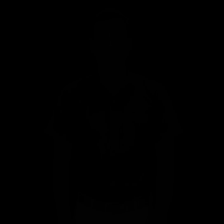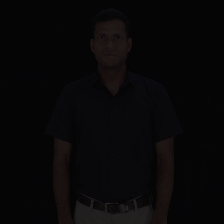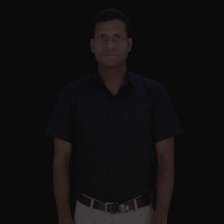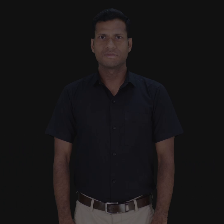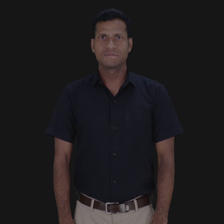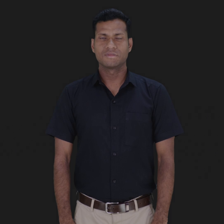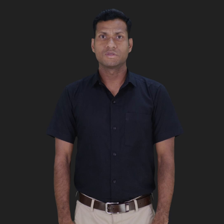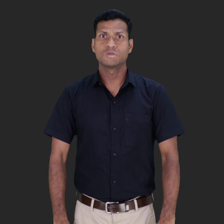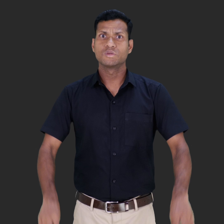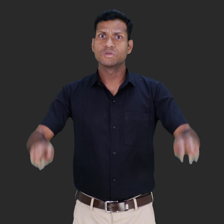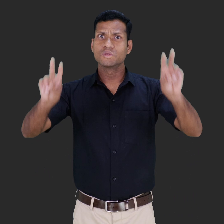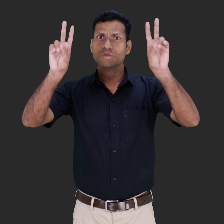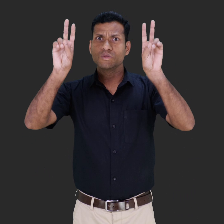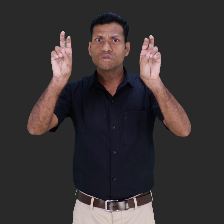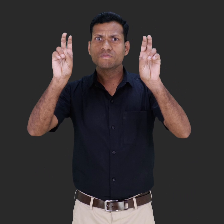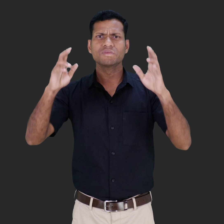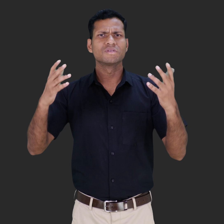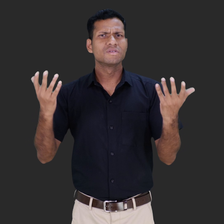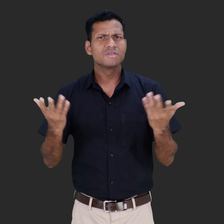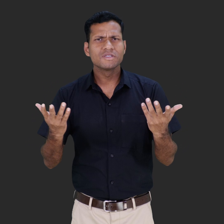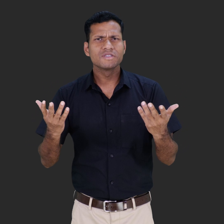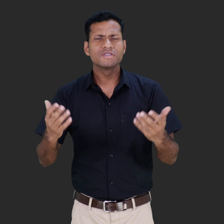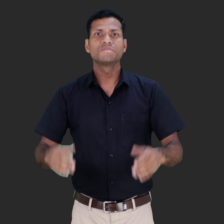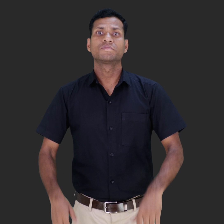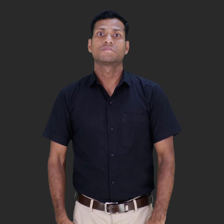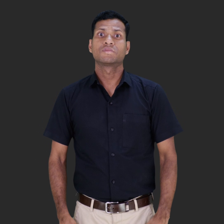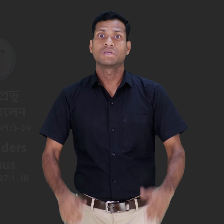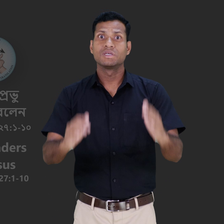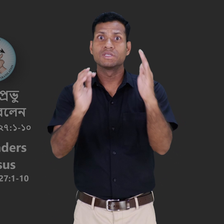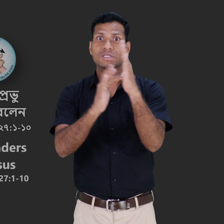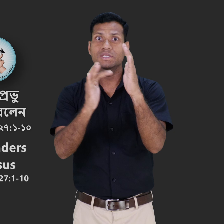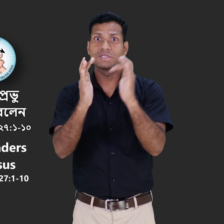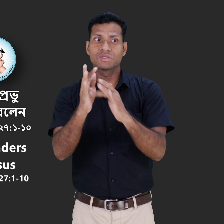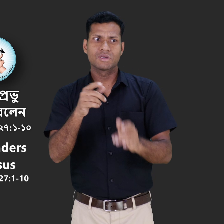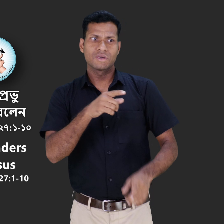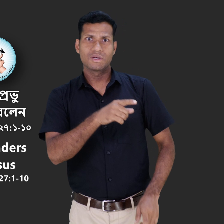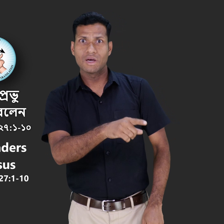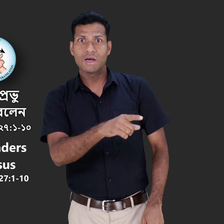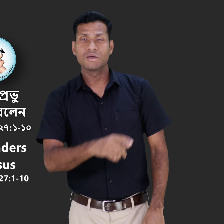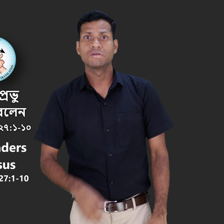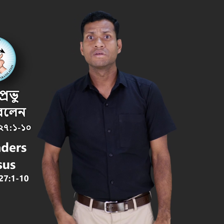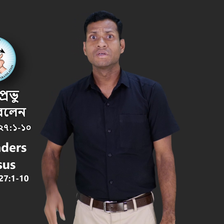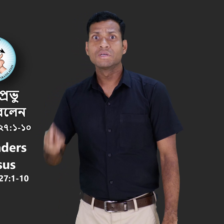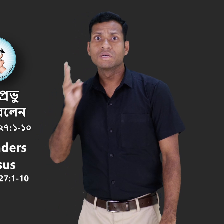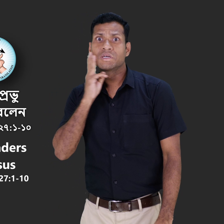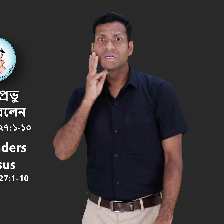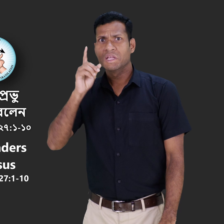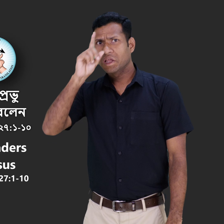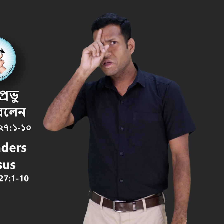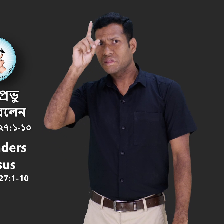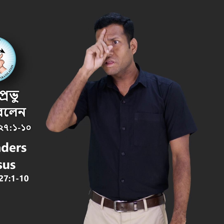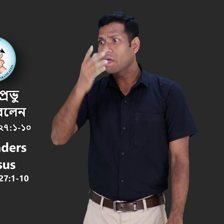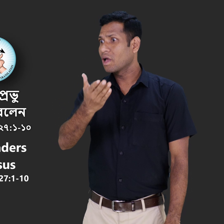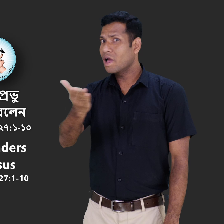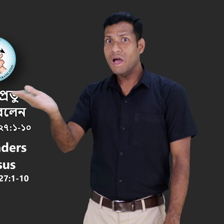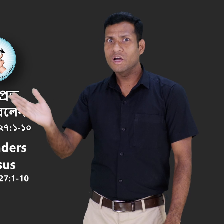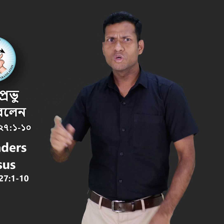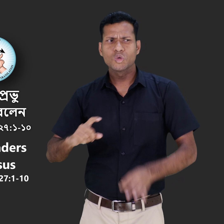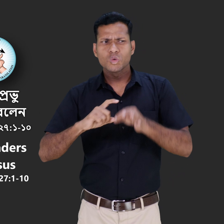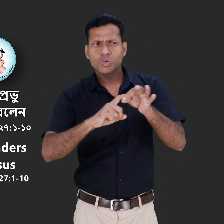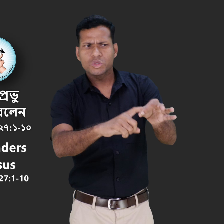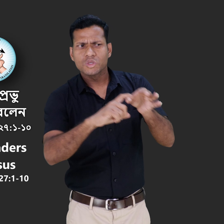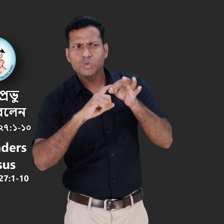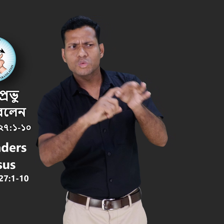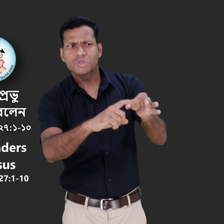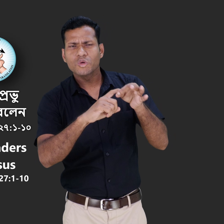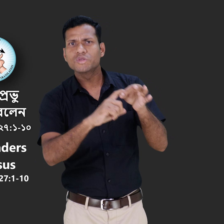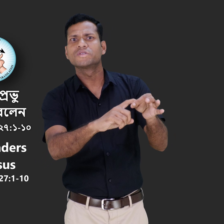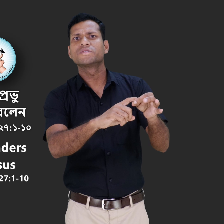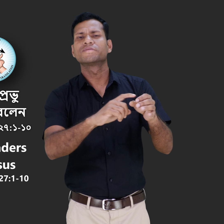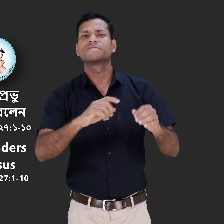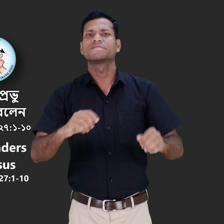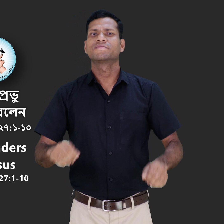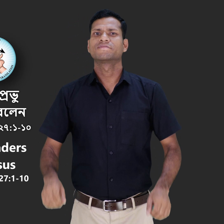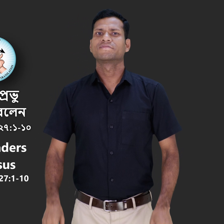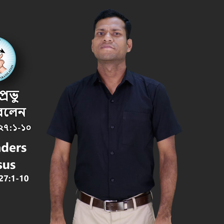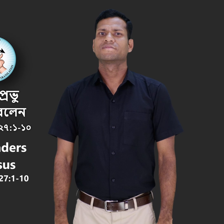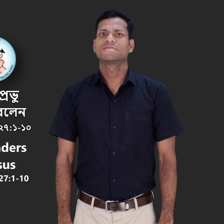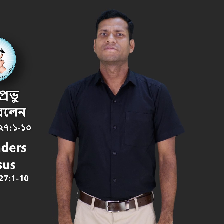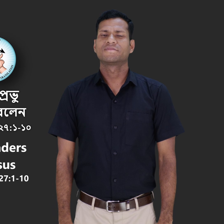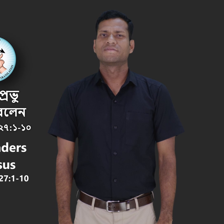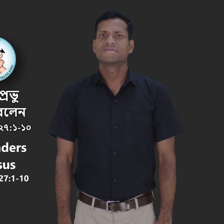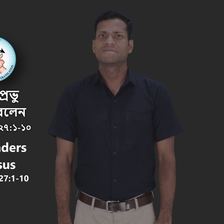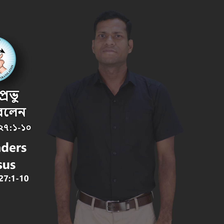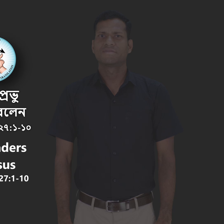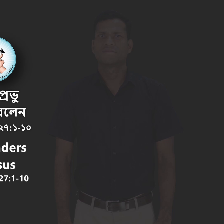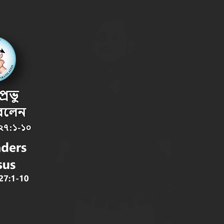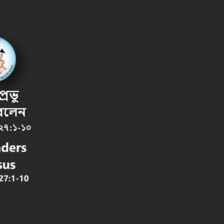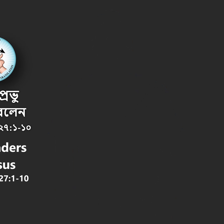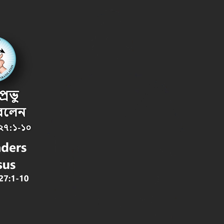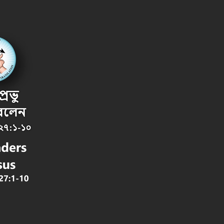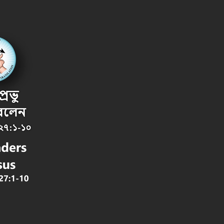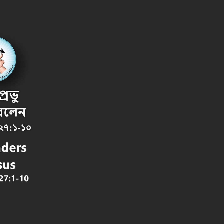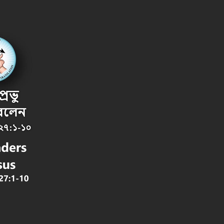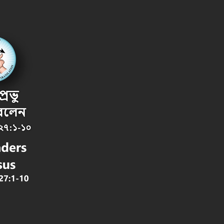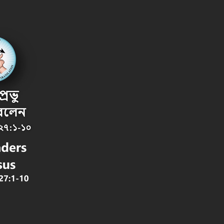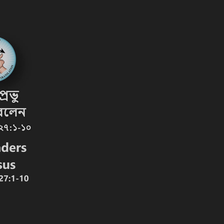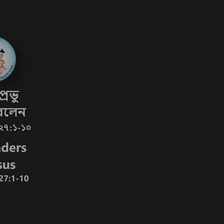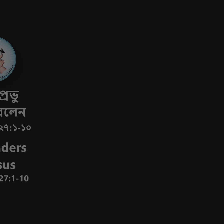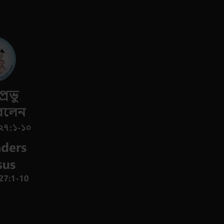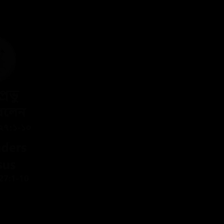The Jewish leaders question Jesus